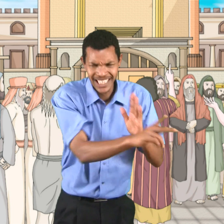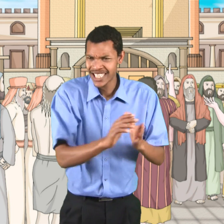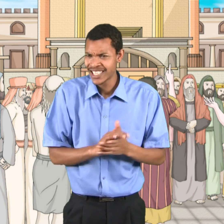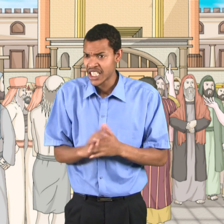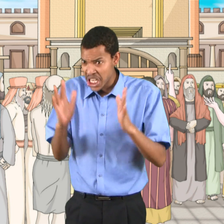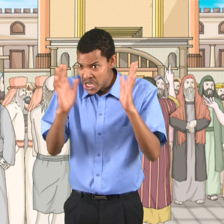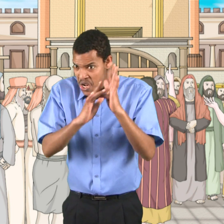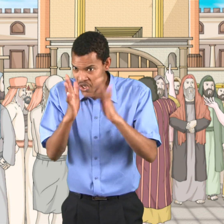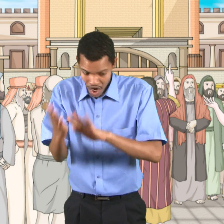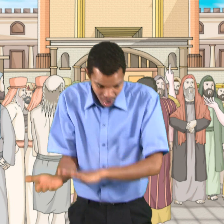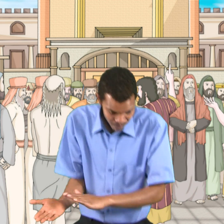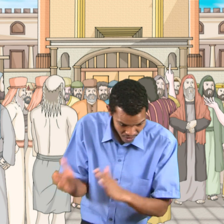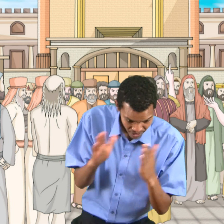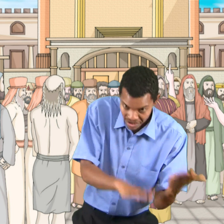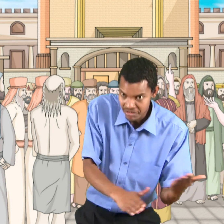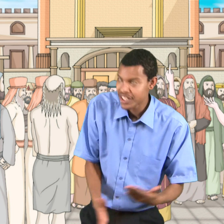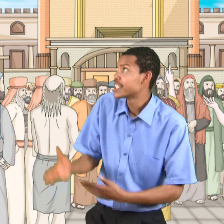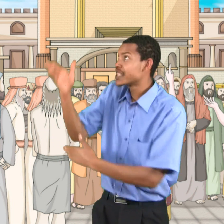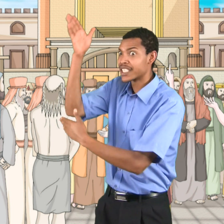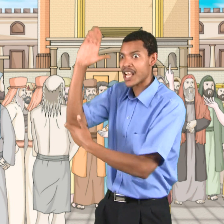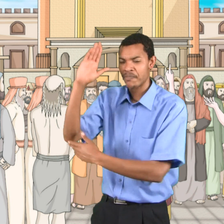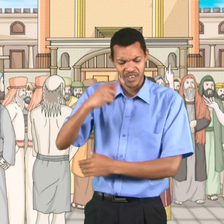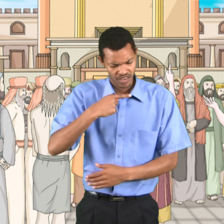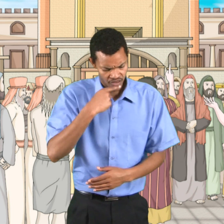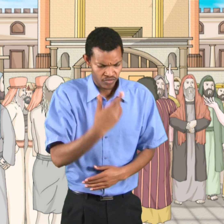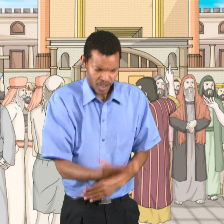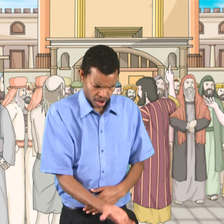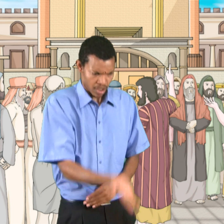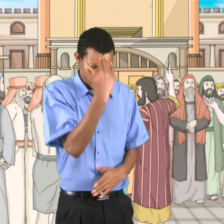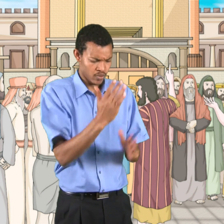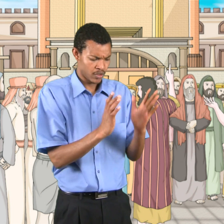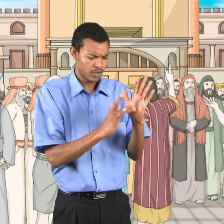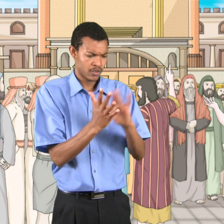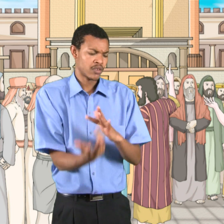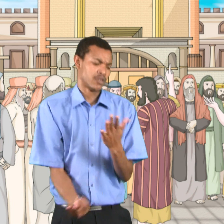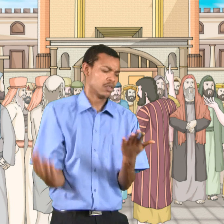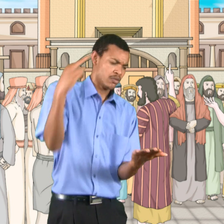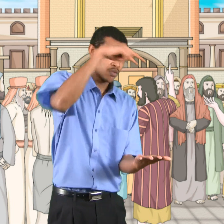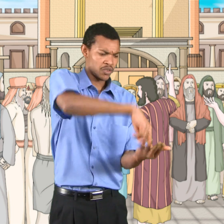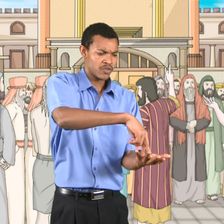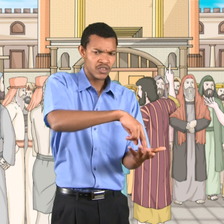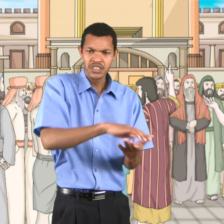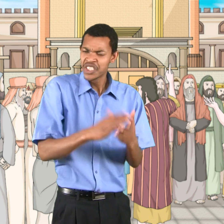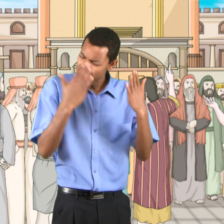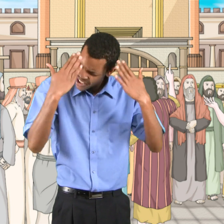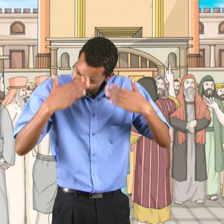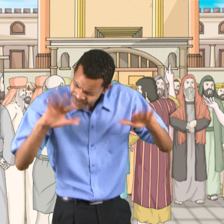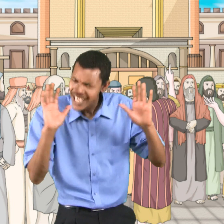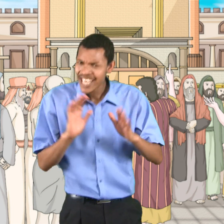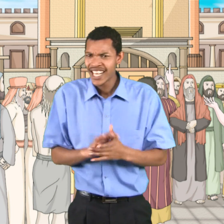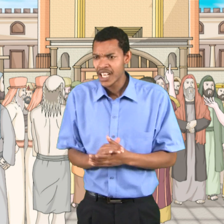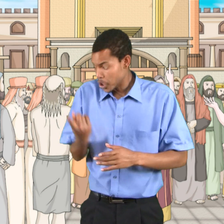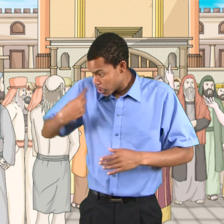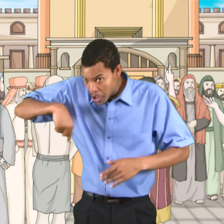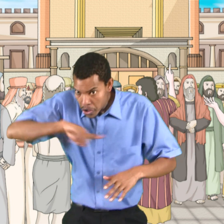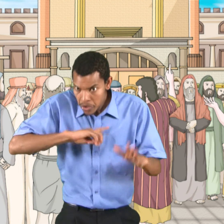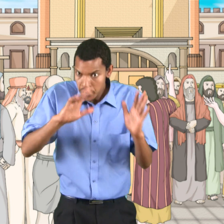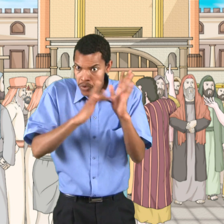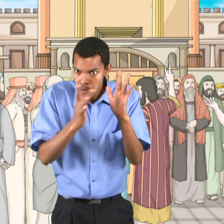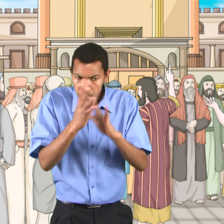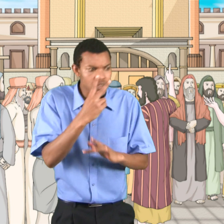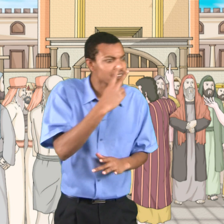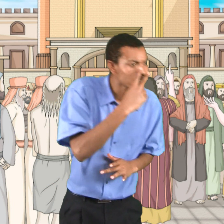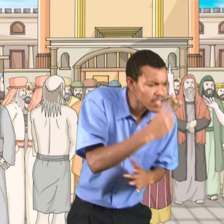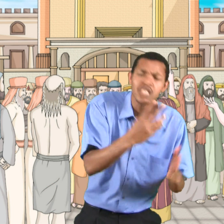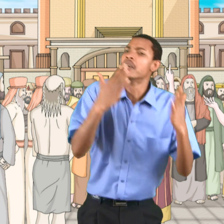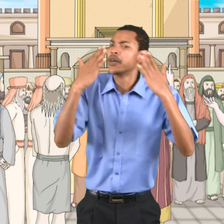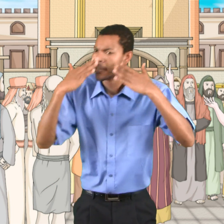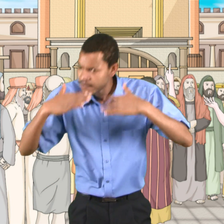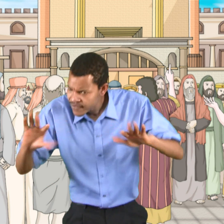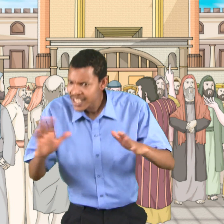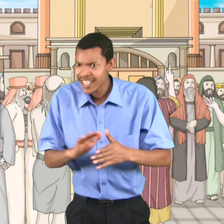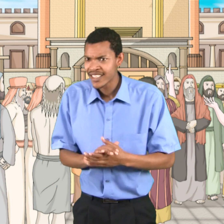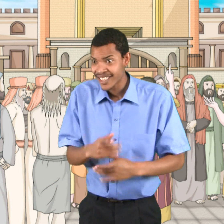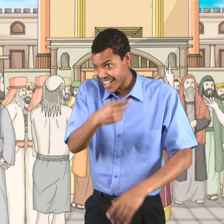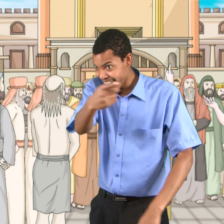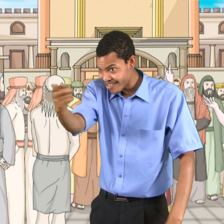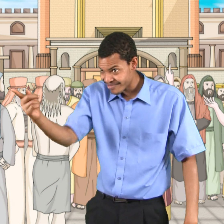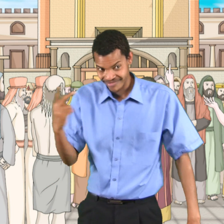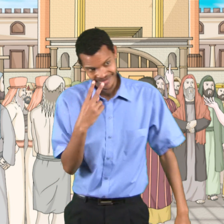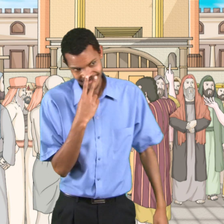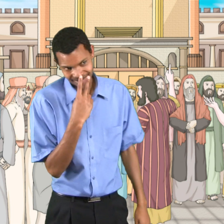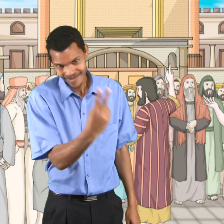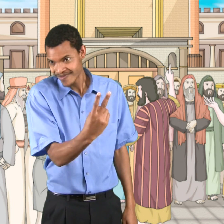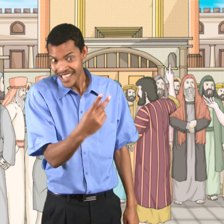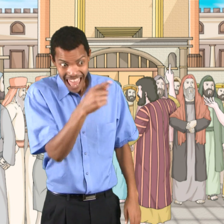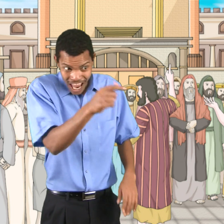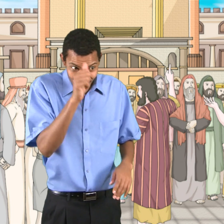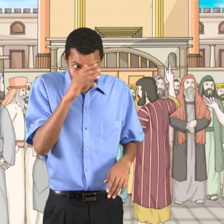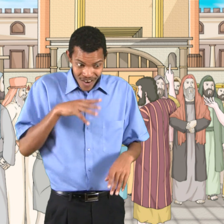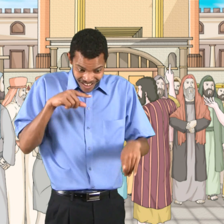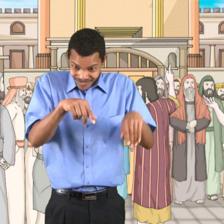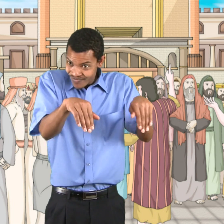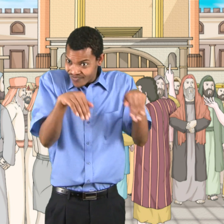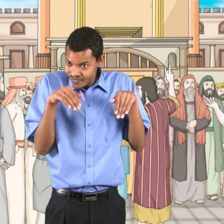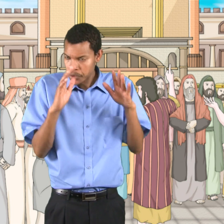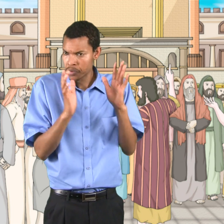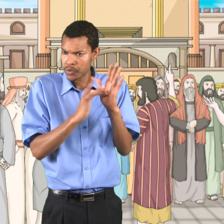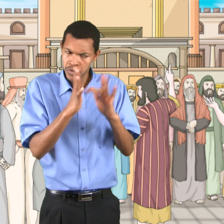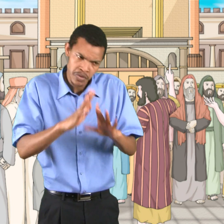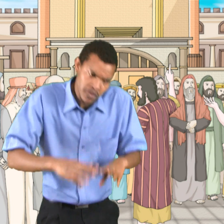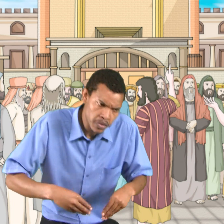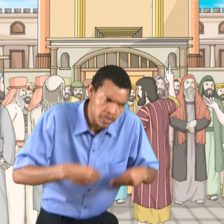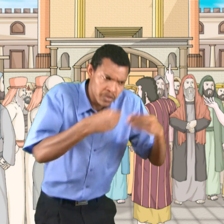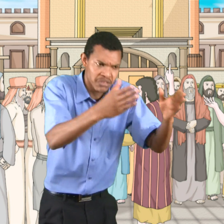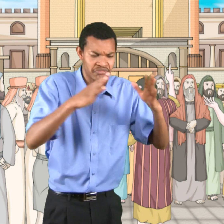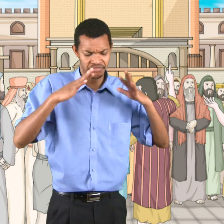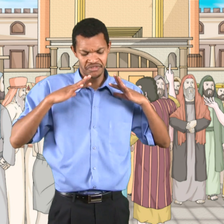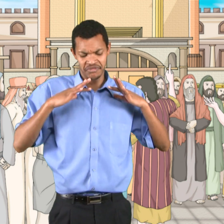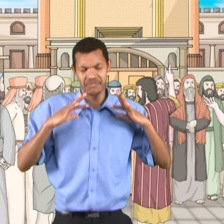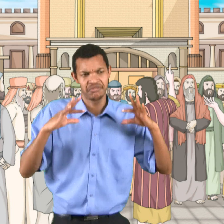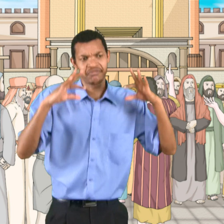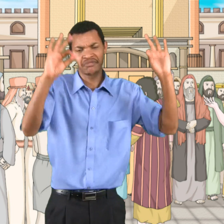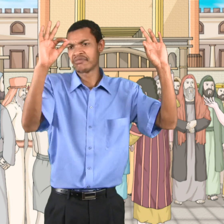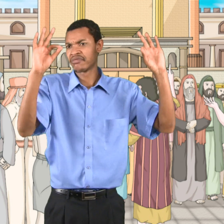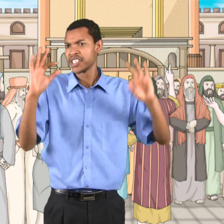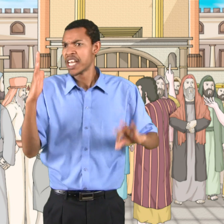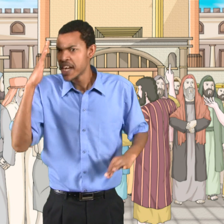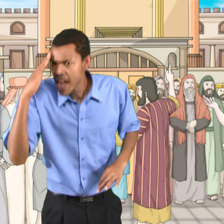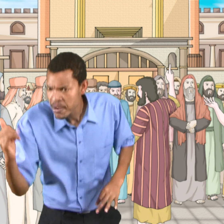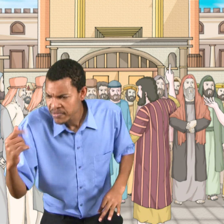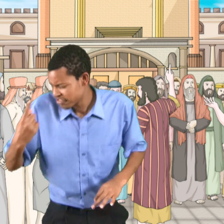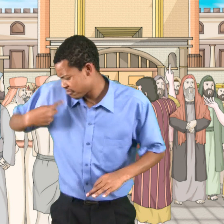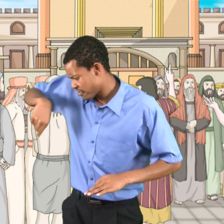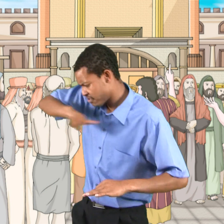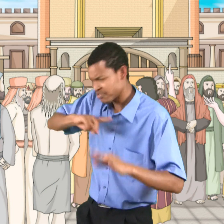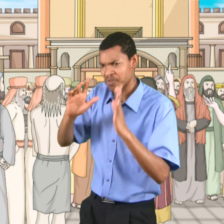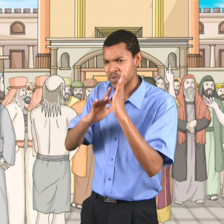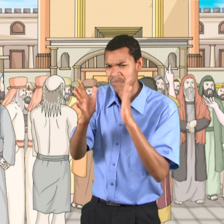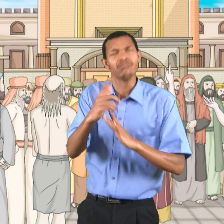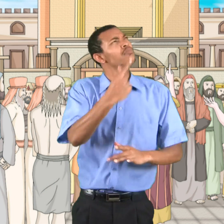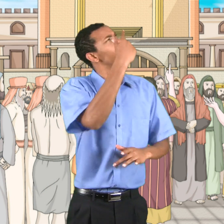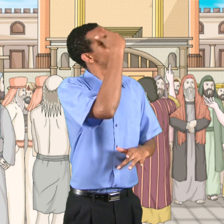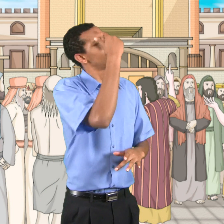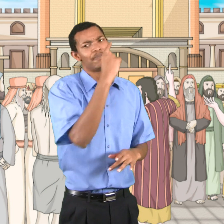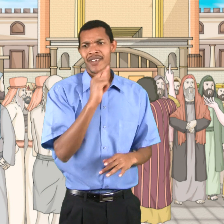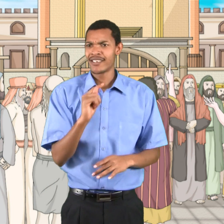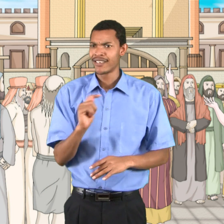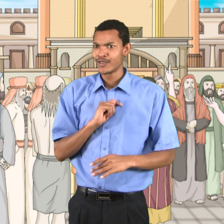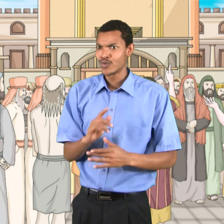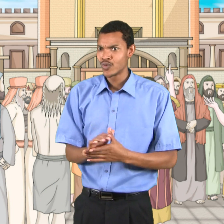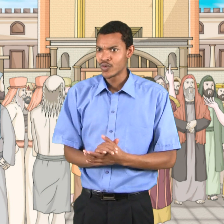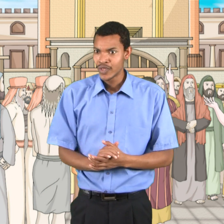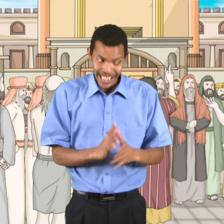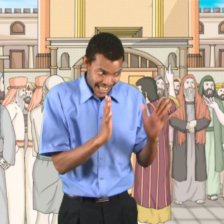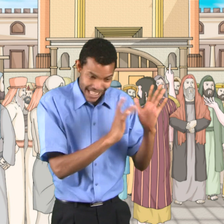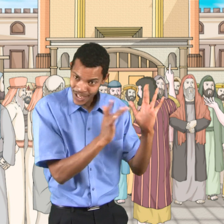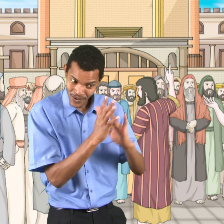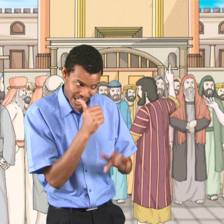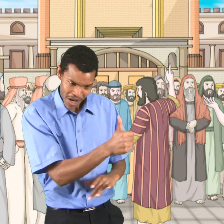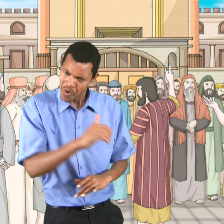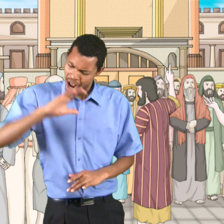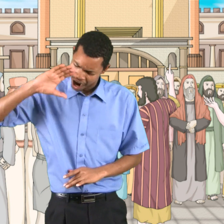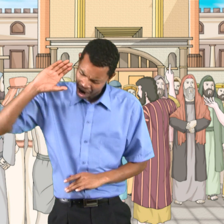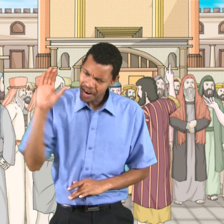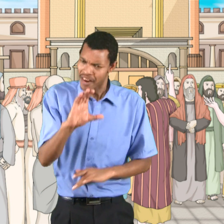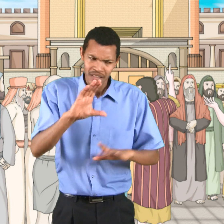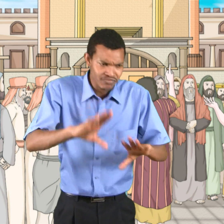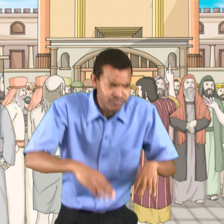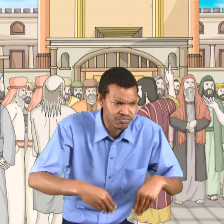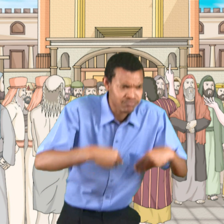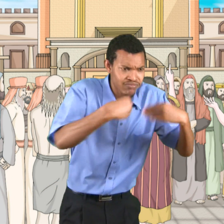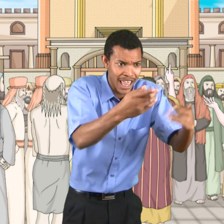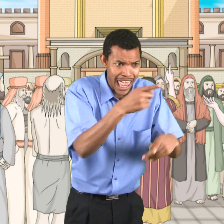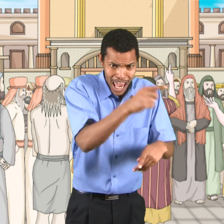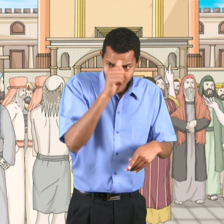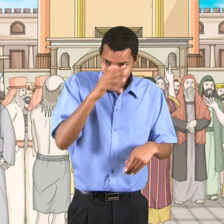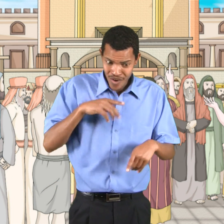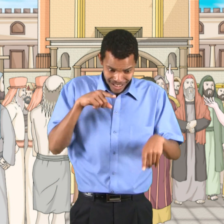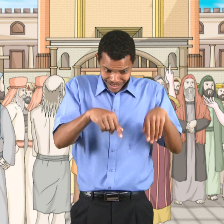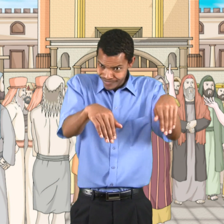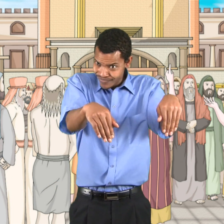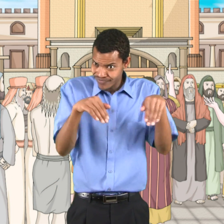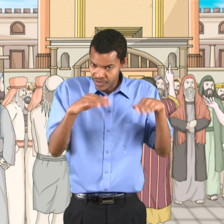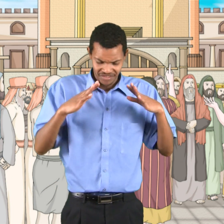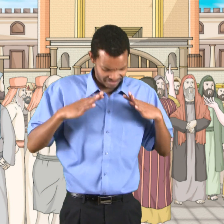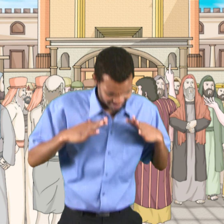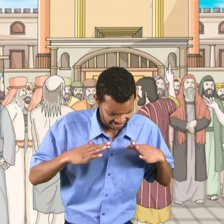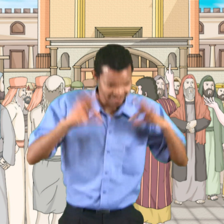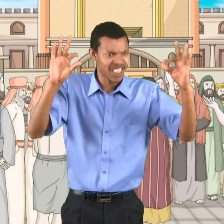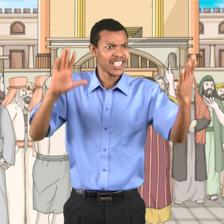By faith in the name of Jesus, this man whom you see and know has been made strong.